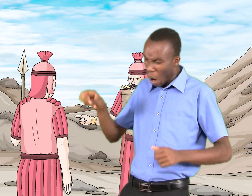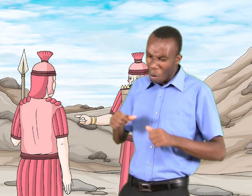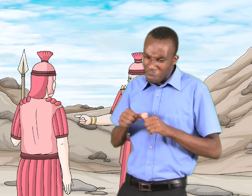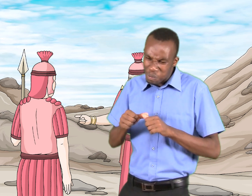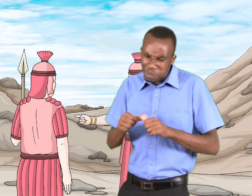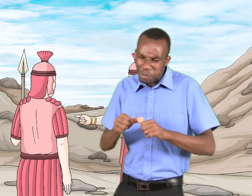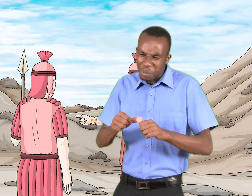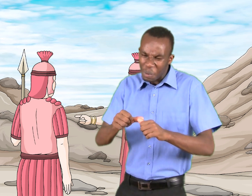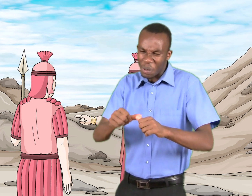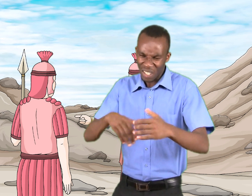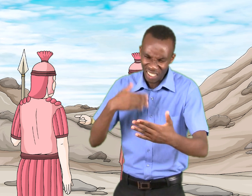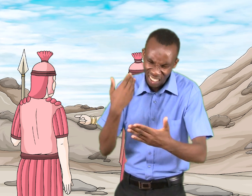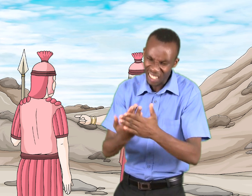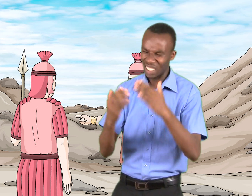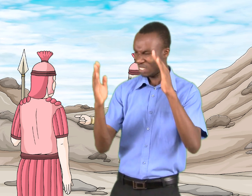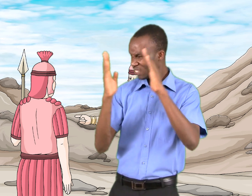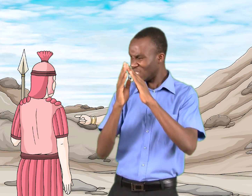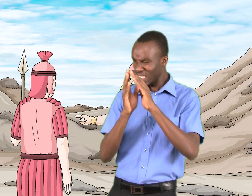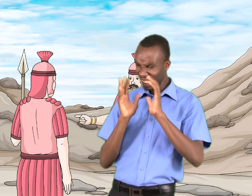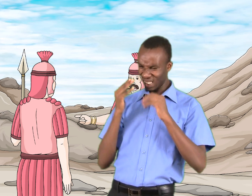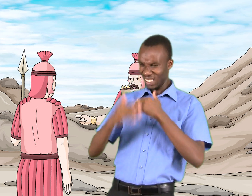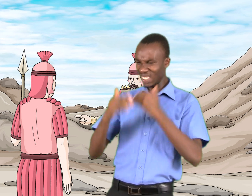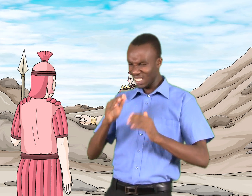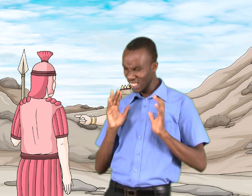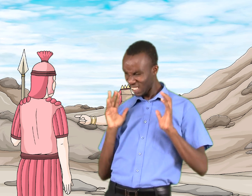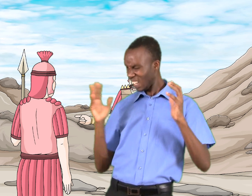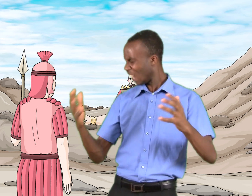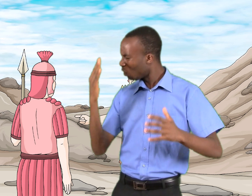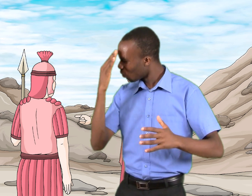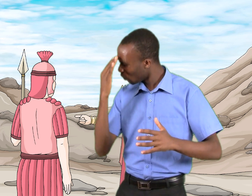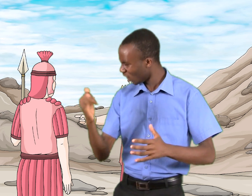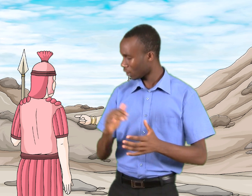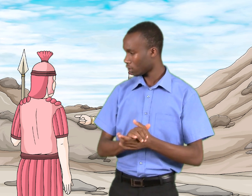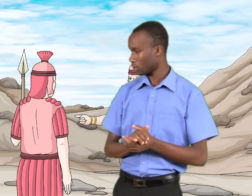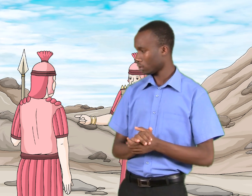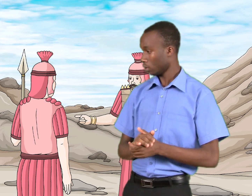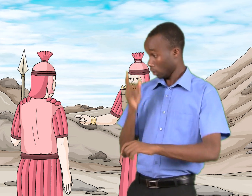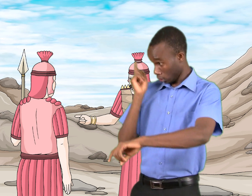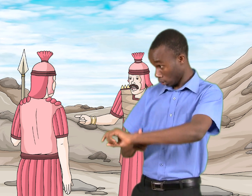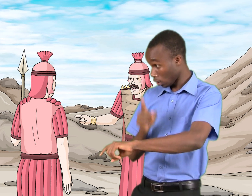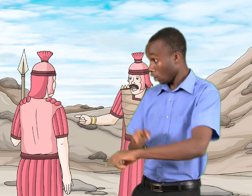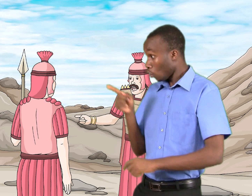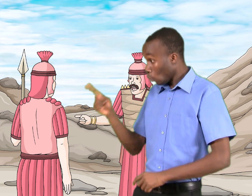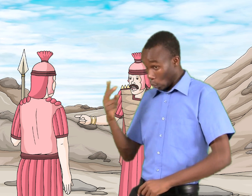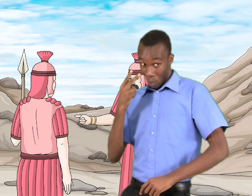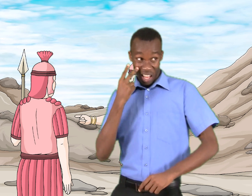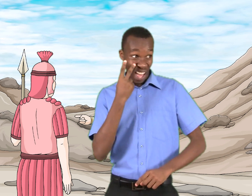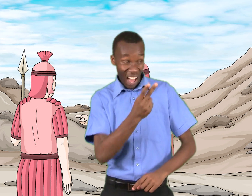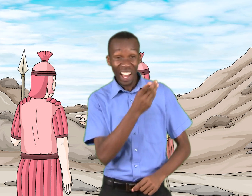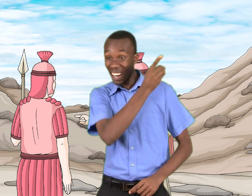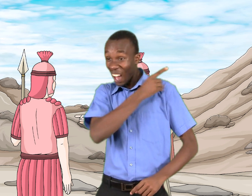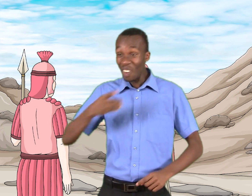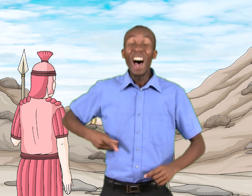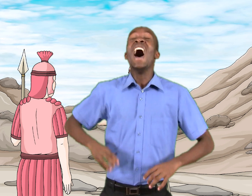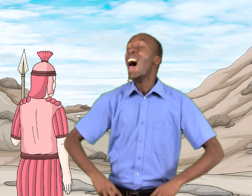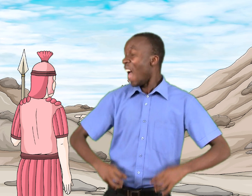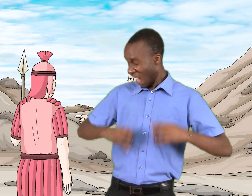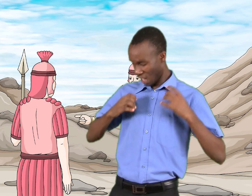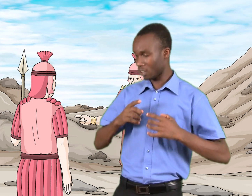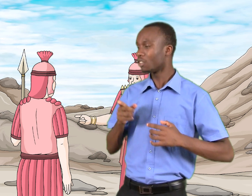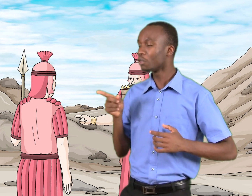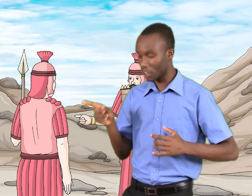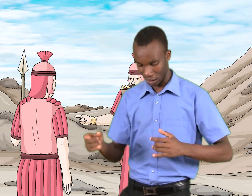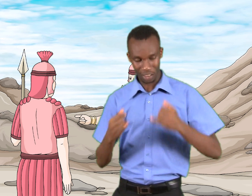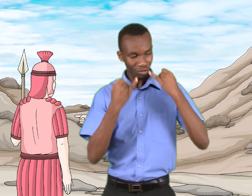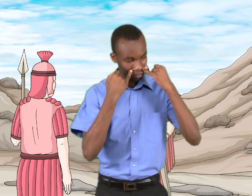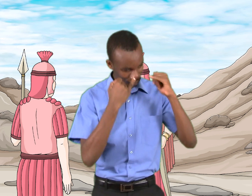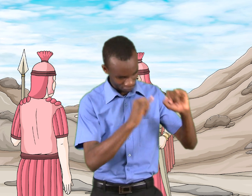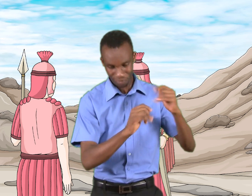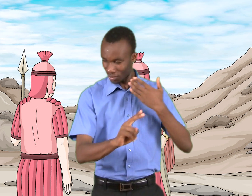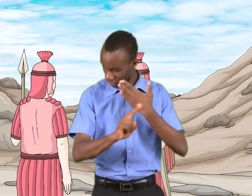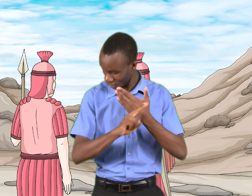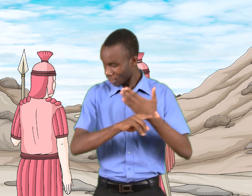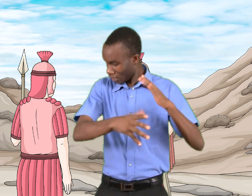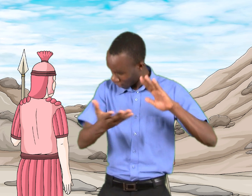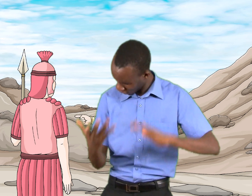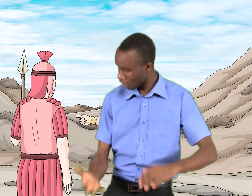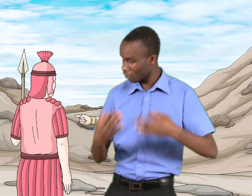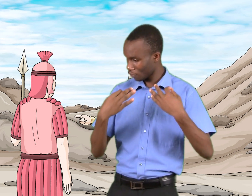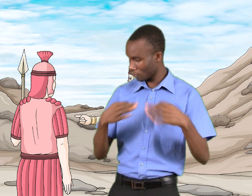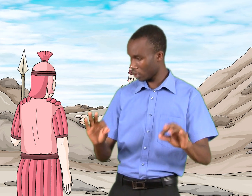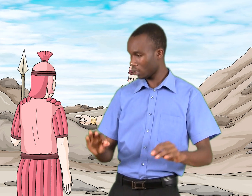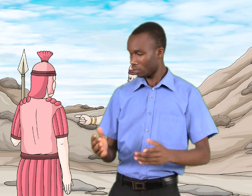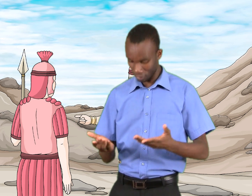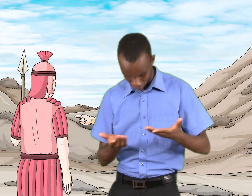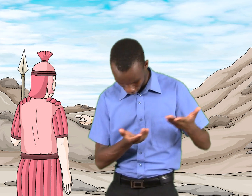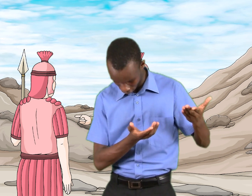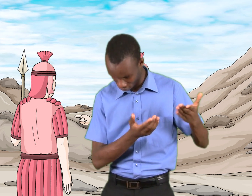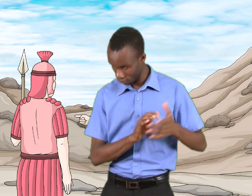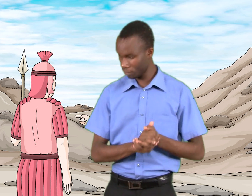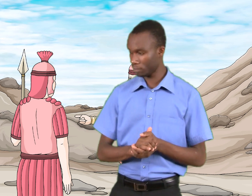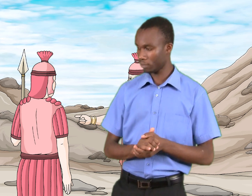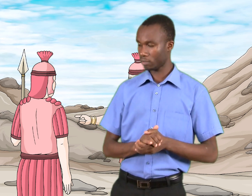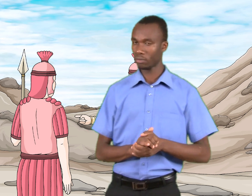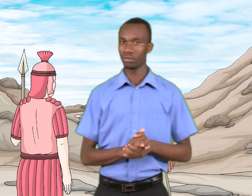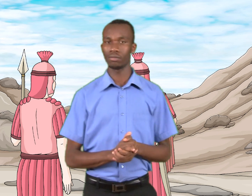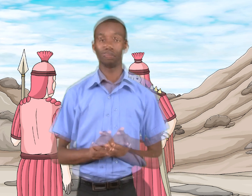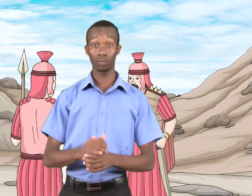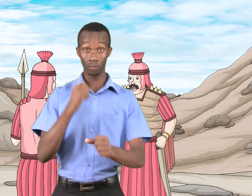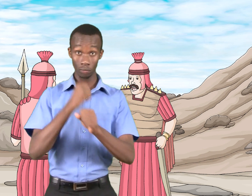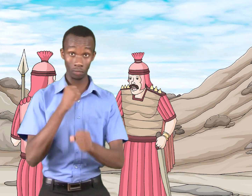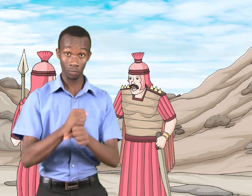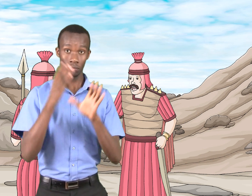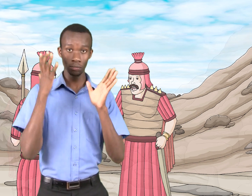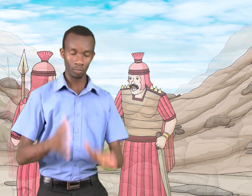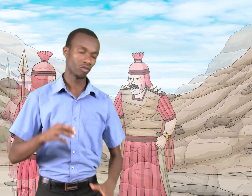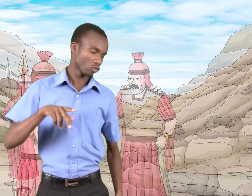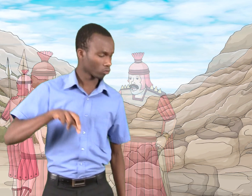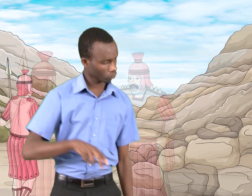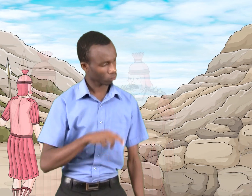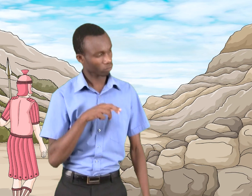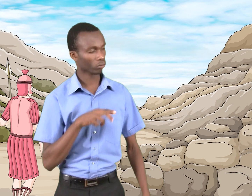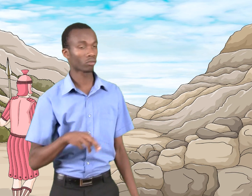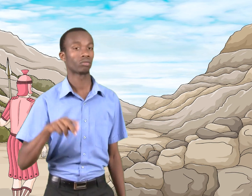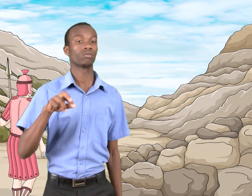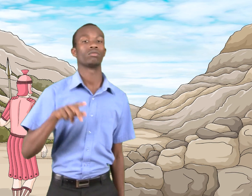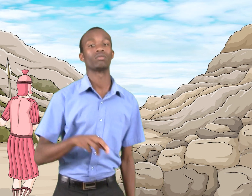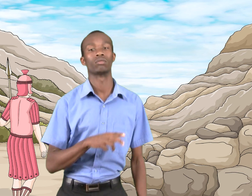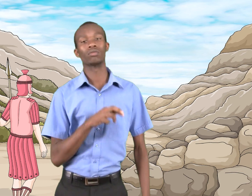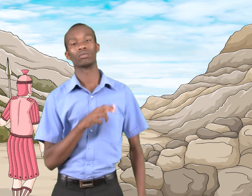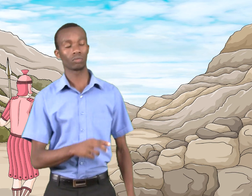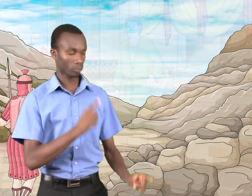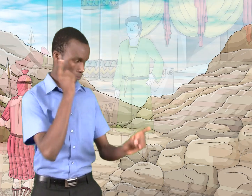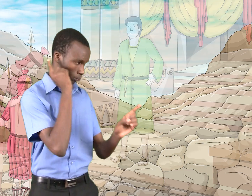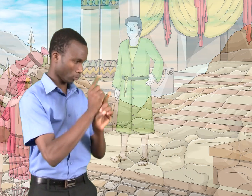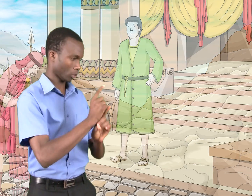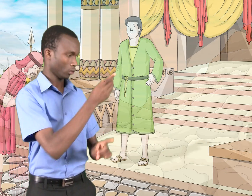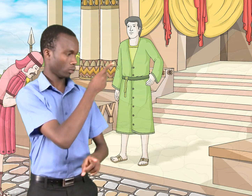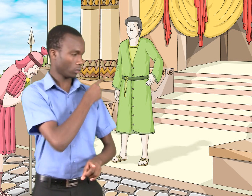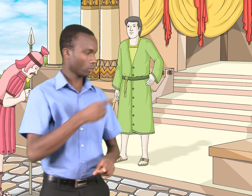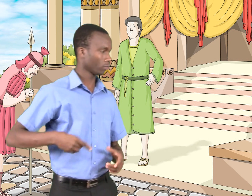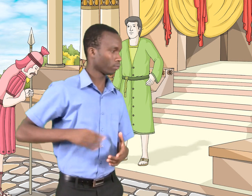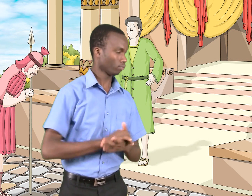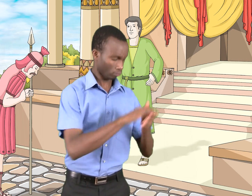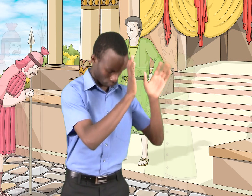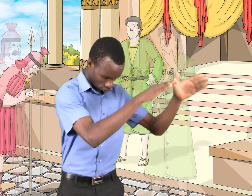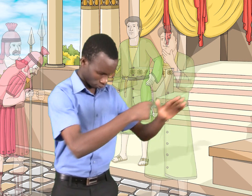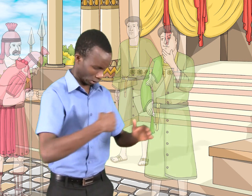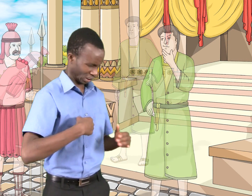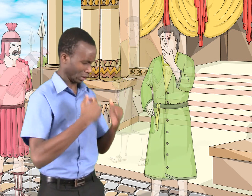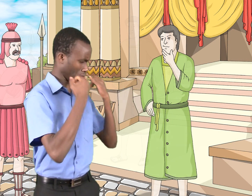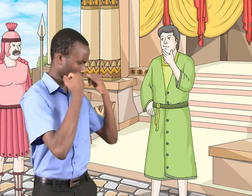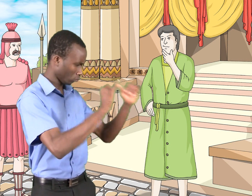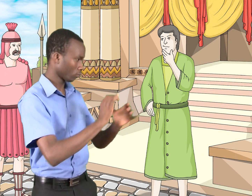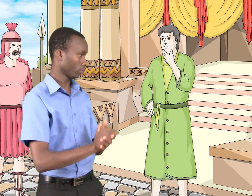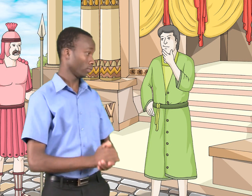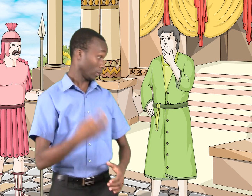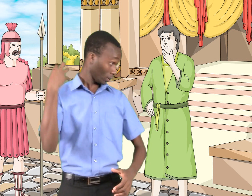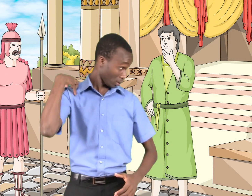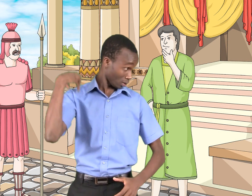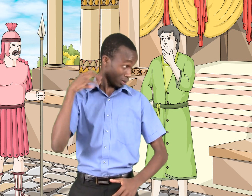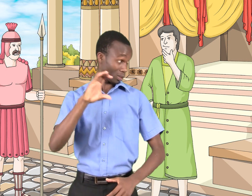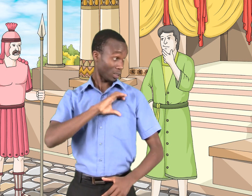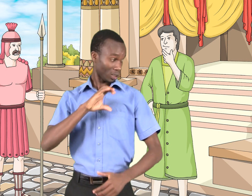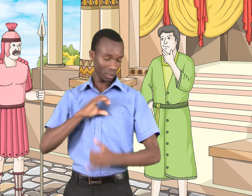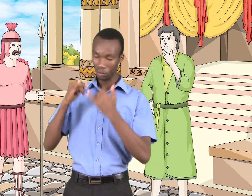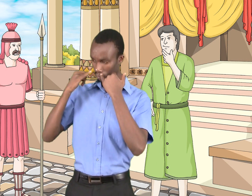Why did you get so close to the wall?’ If so, then you are to say, ‘Your servant Uriah the Hittite is dead as well.’” So the messenger set out and reported to David all that Joab had sent him to say.